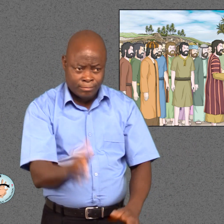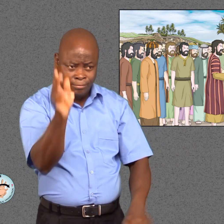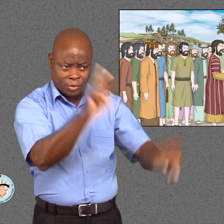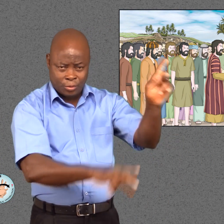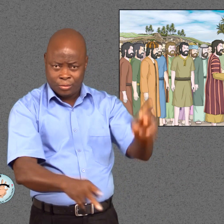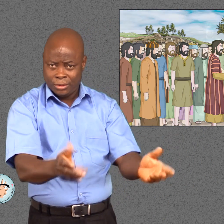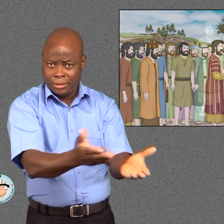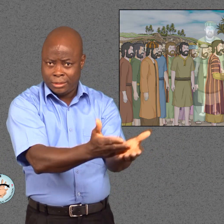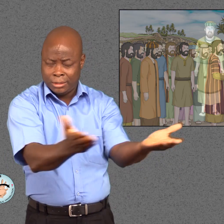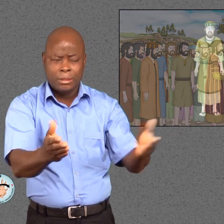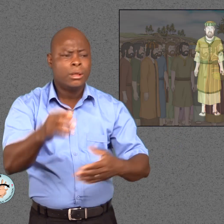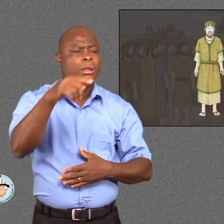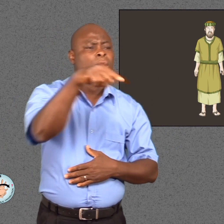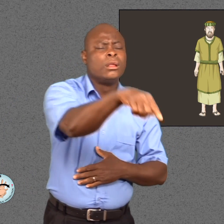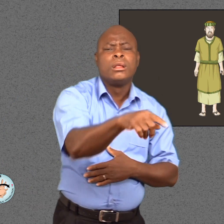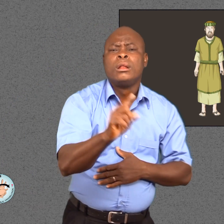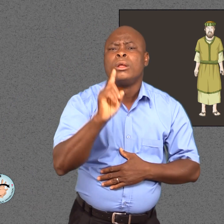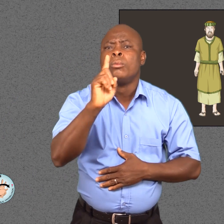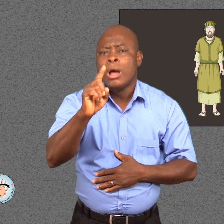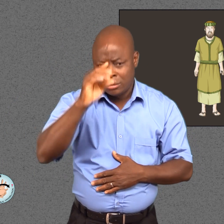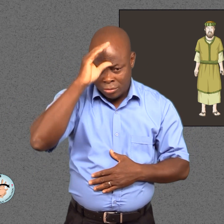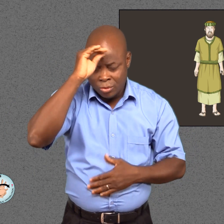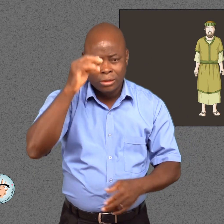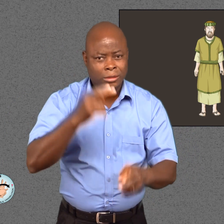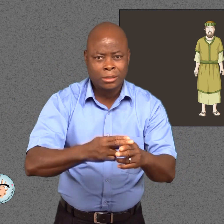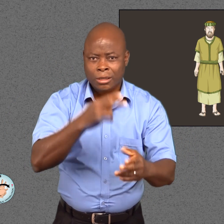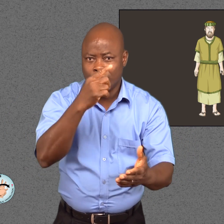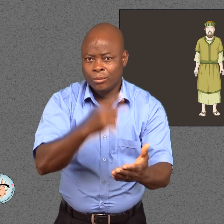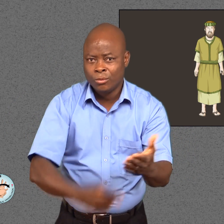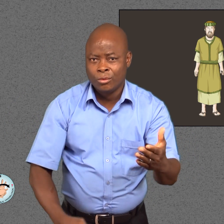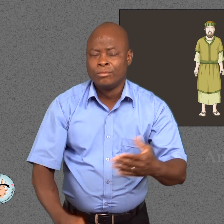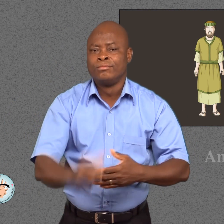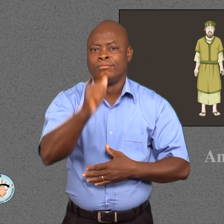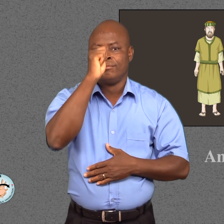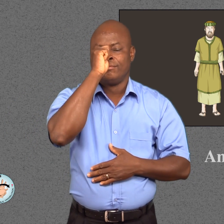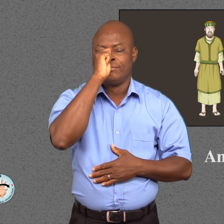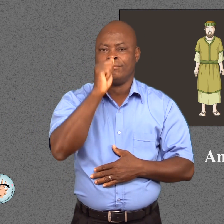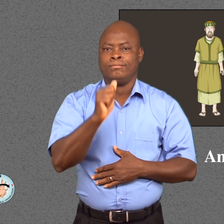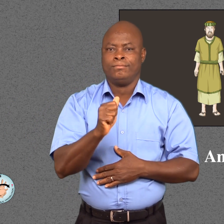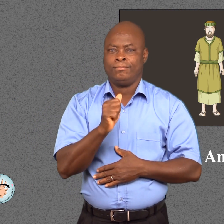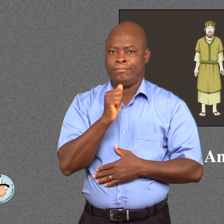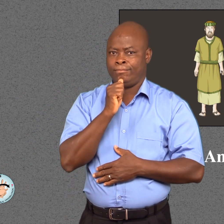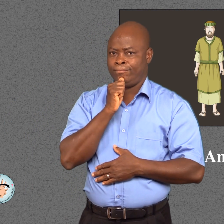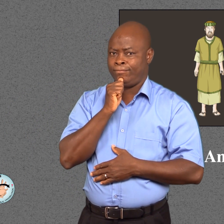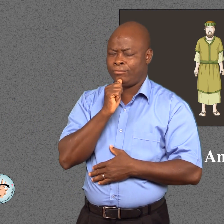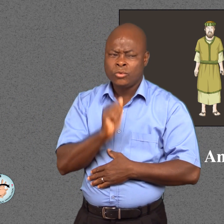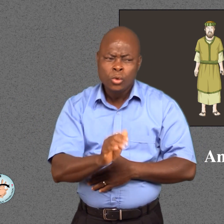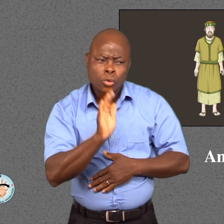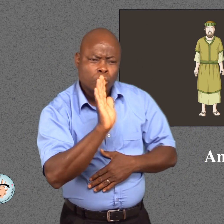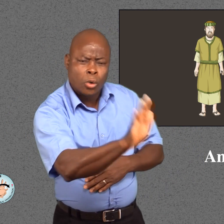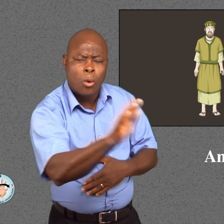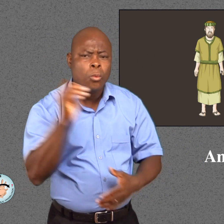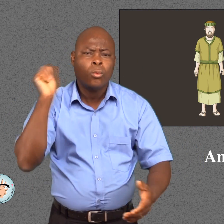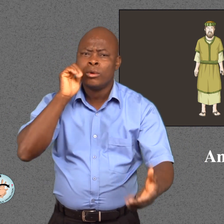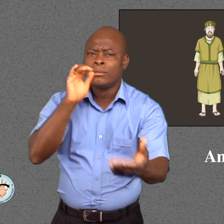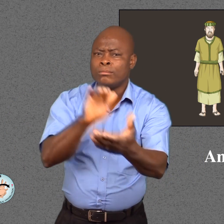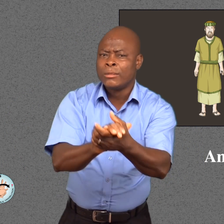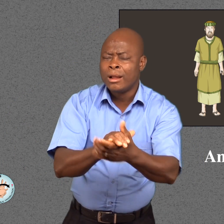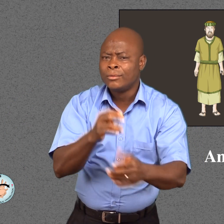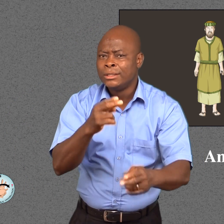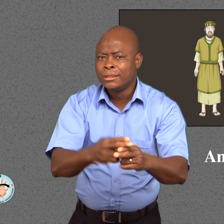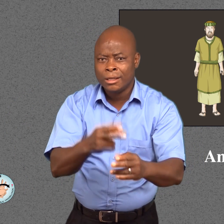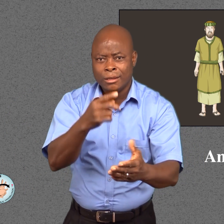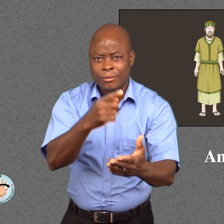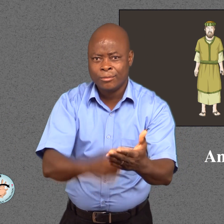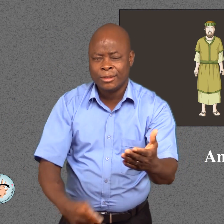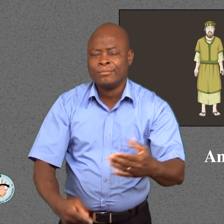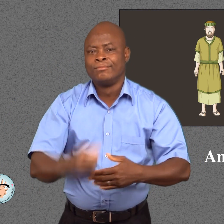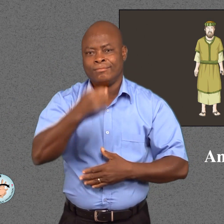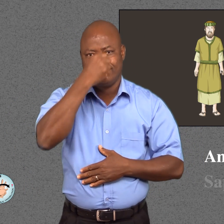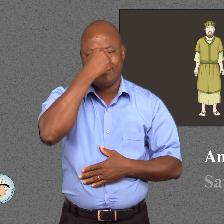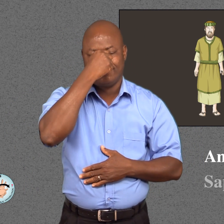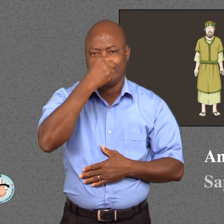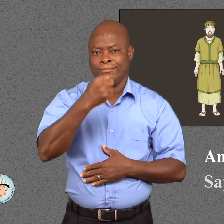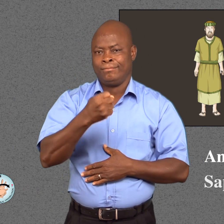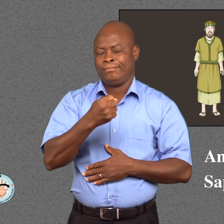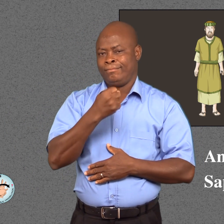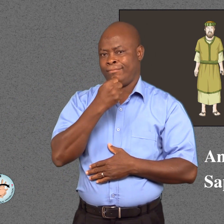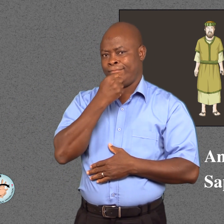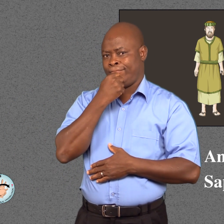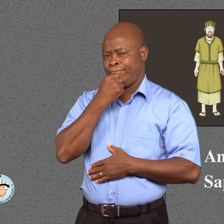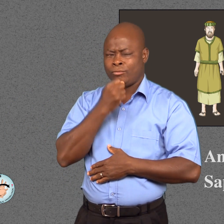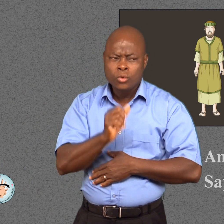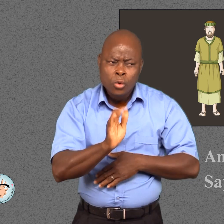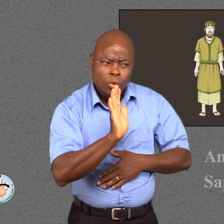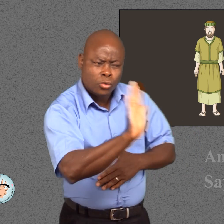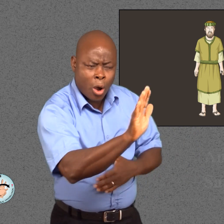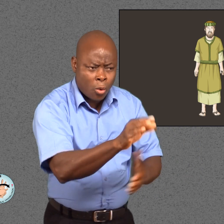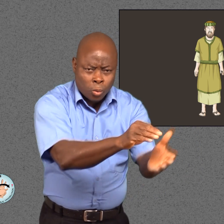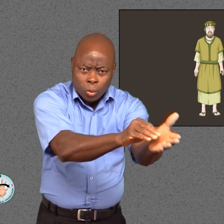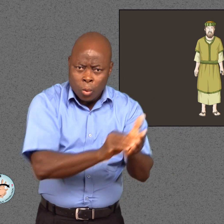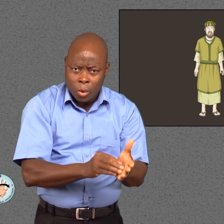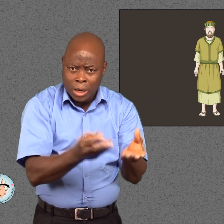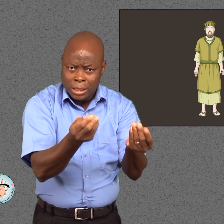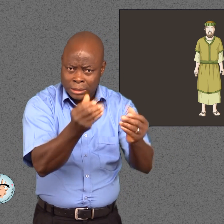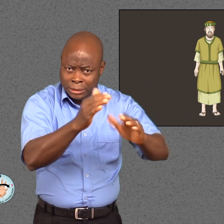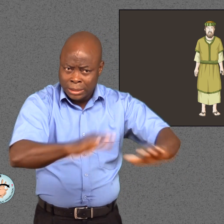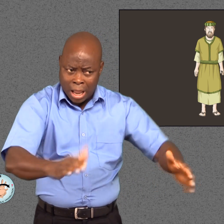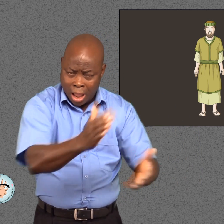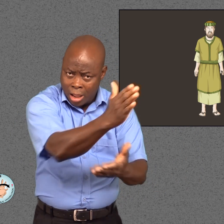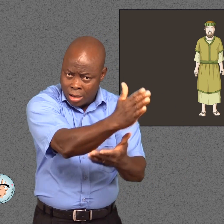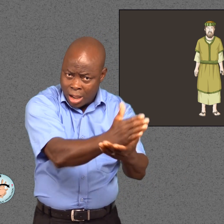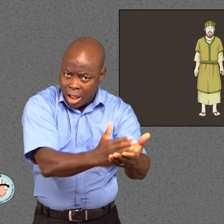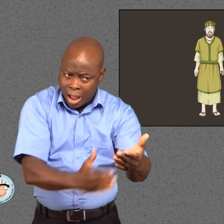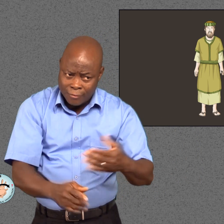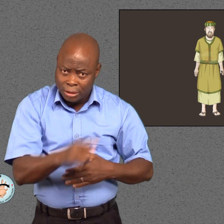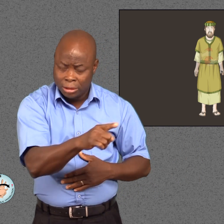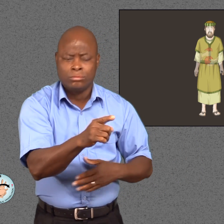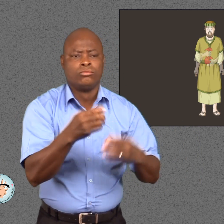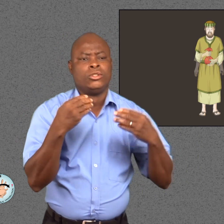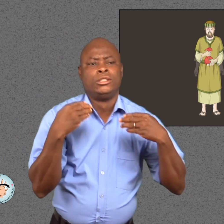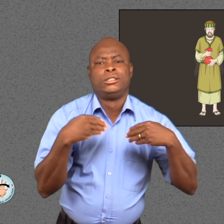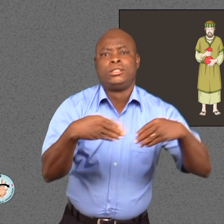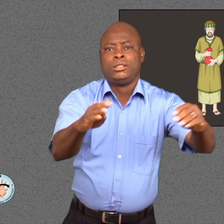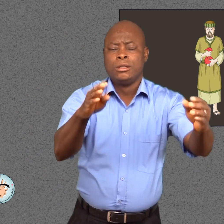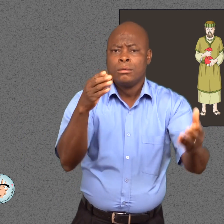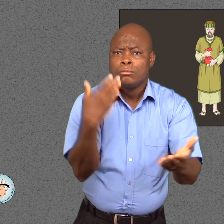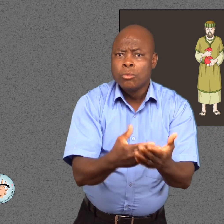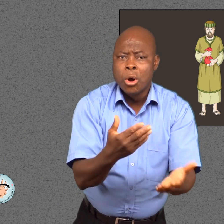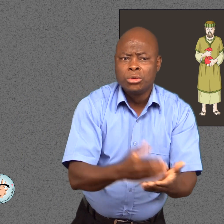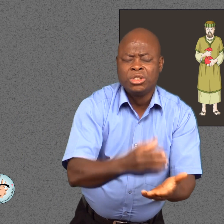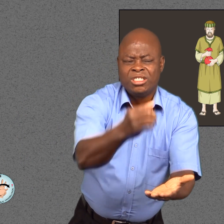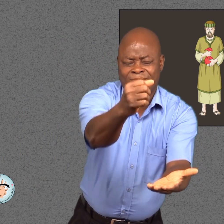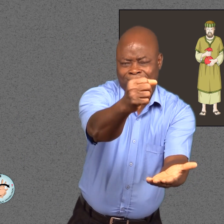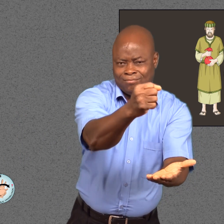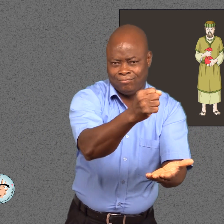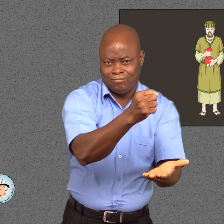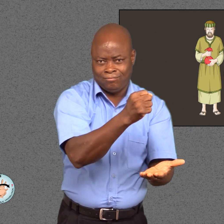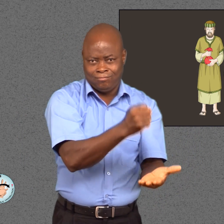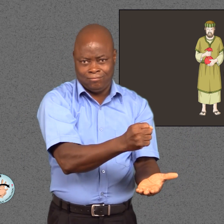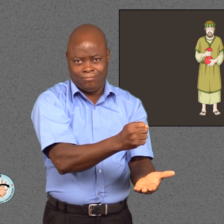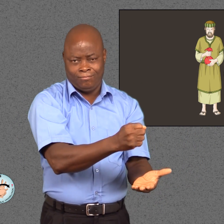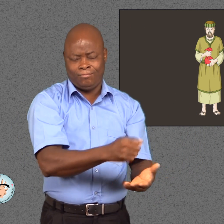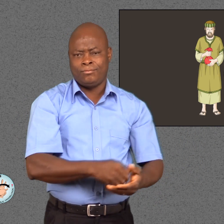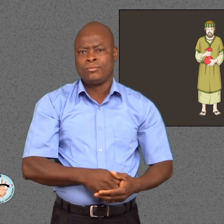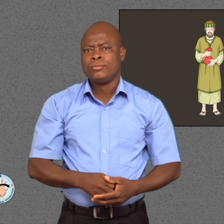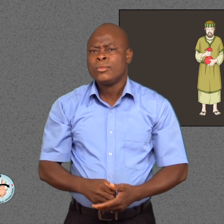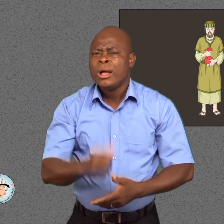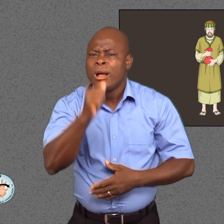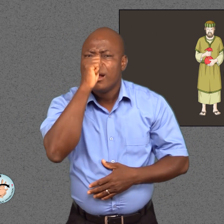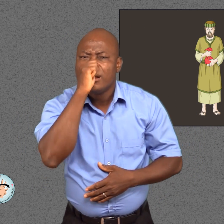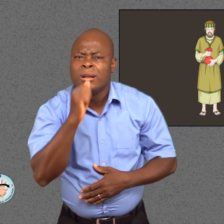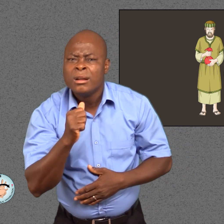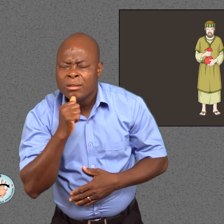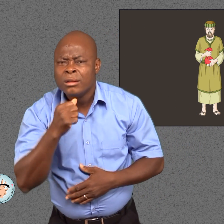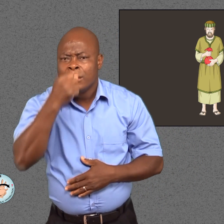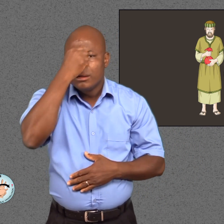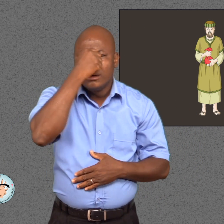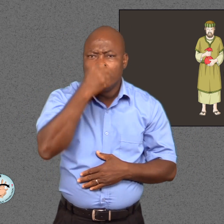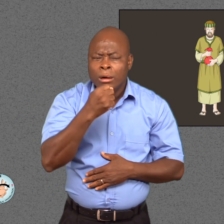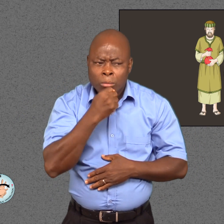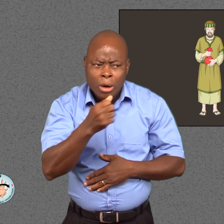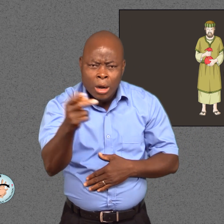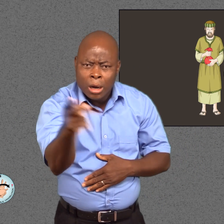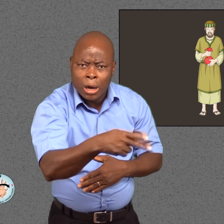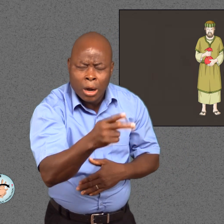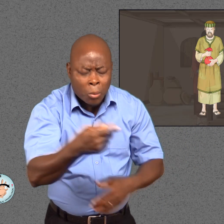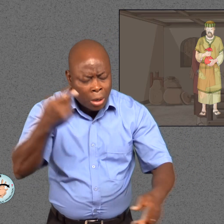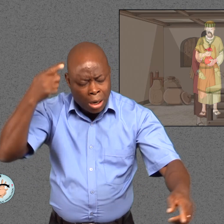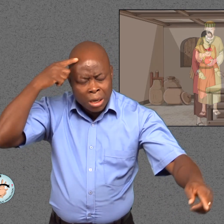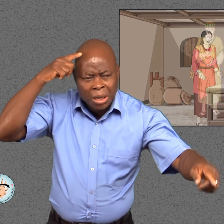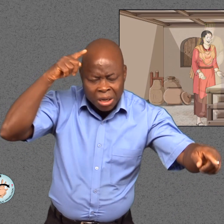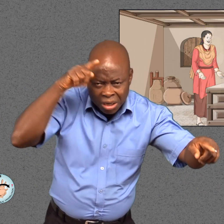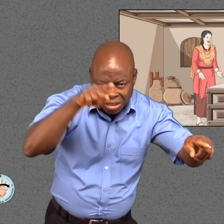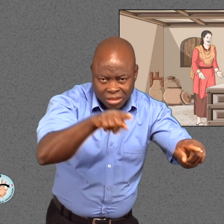Now a man named Ananias, together with his wife Sapphira, also sold a piece of property.